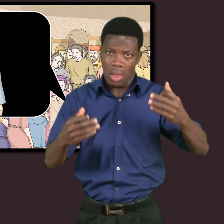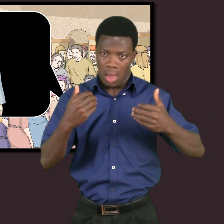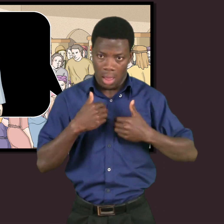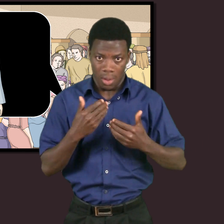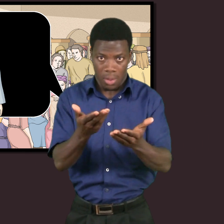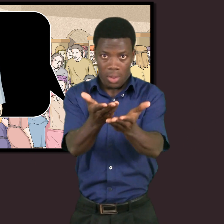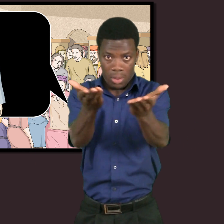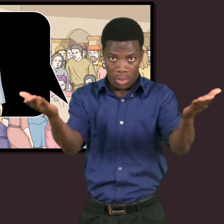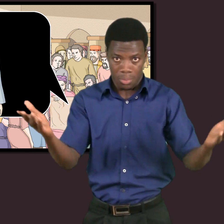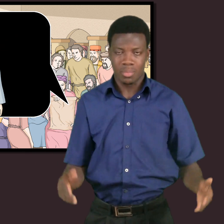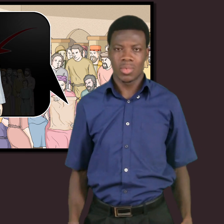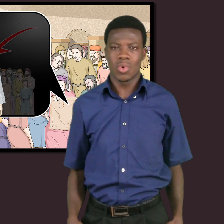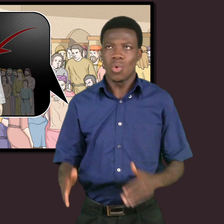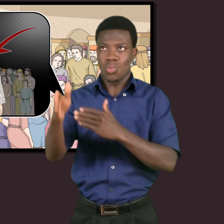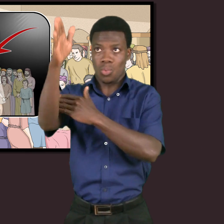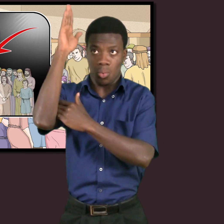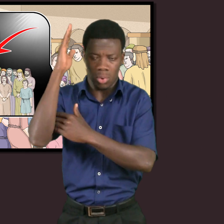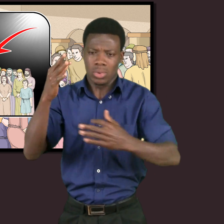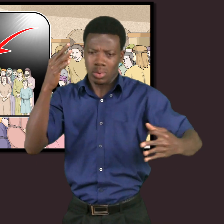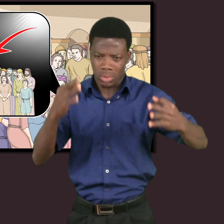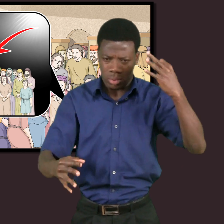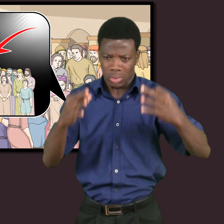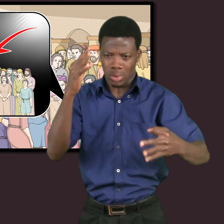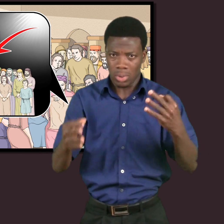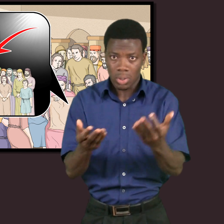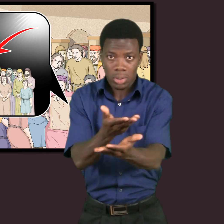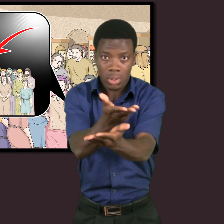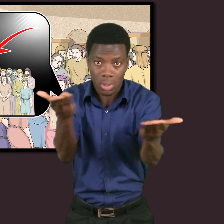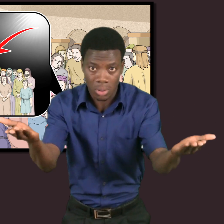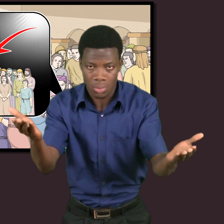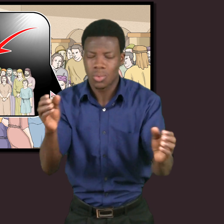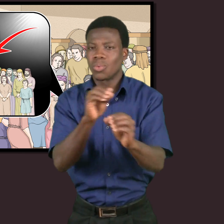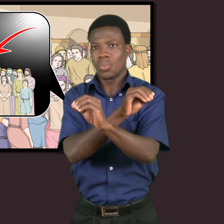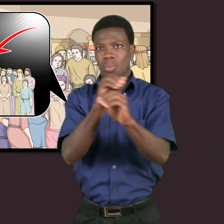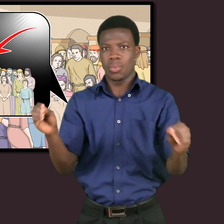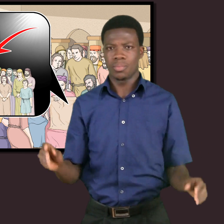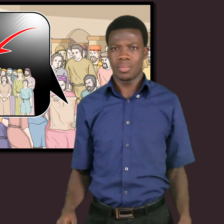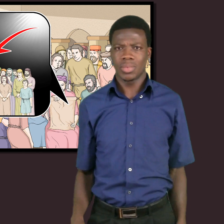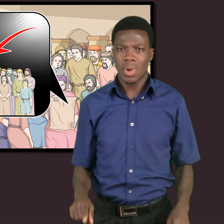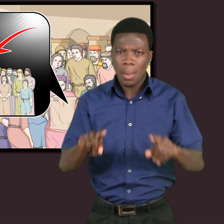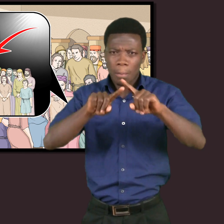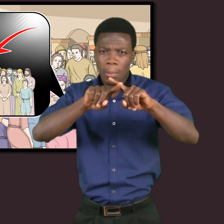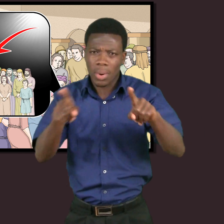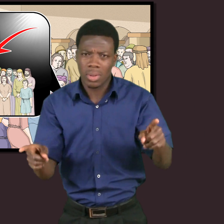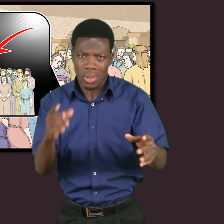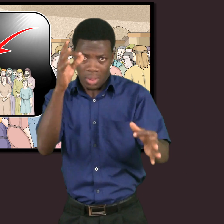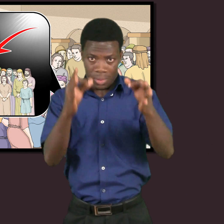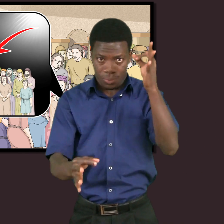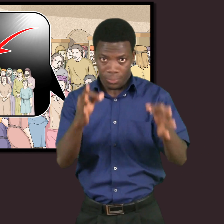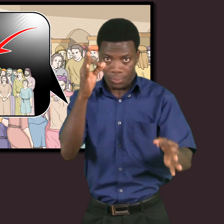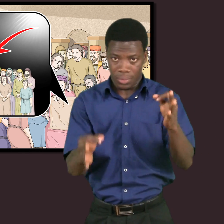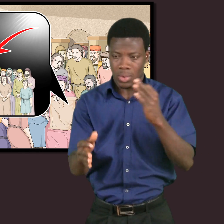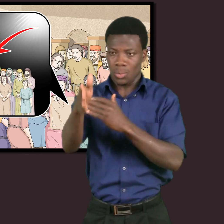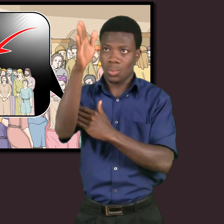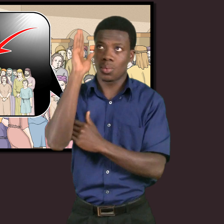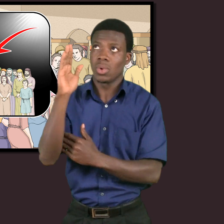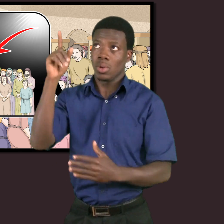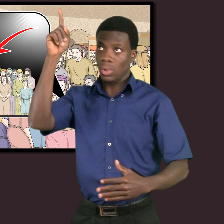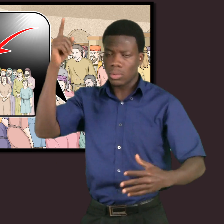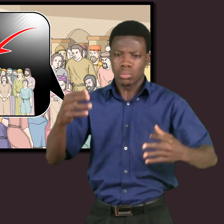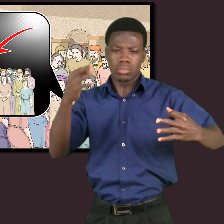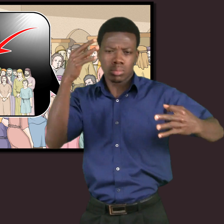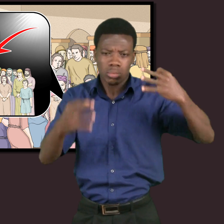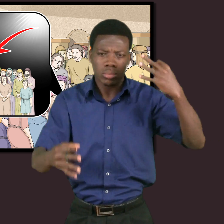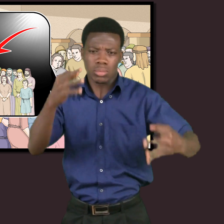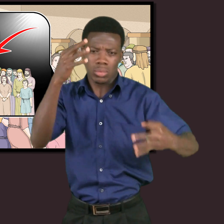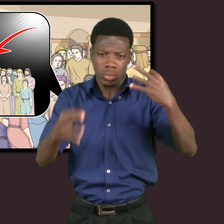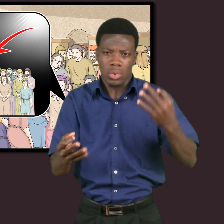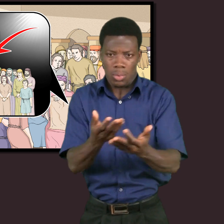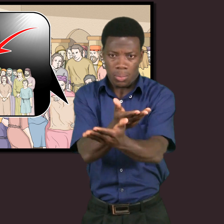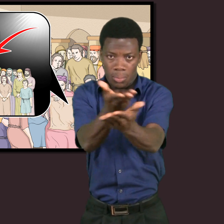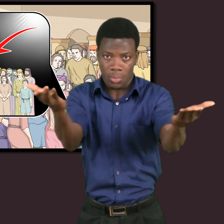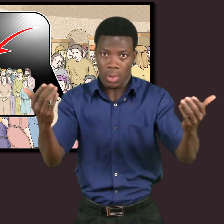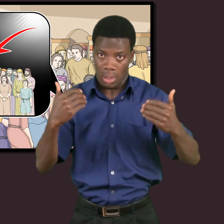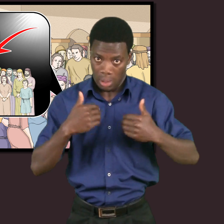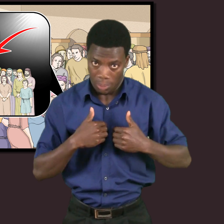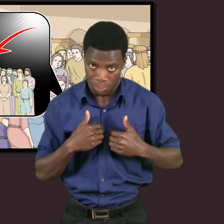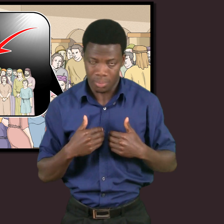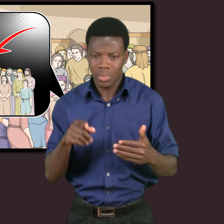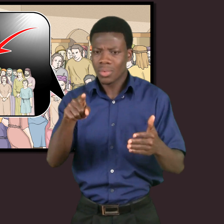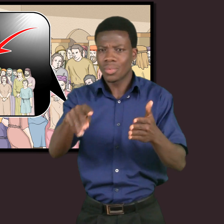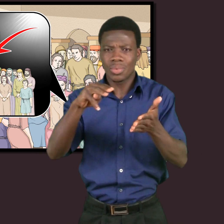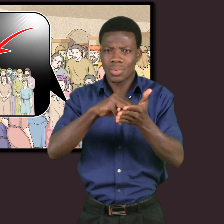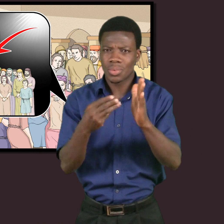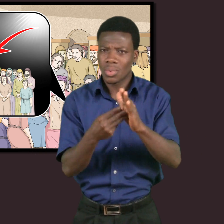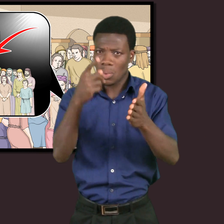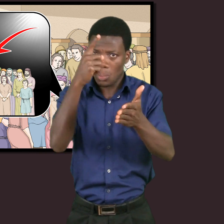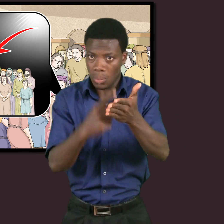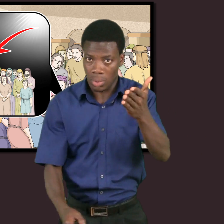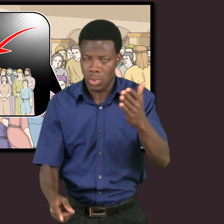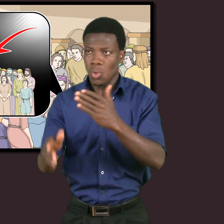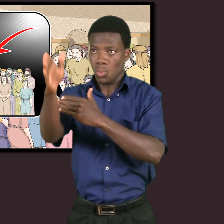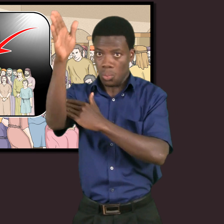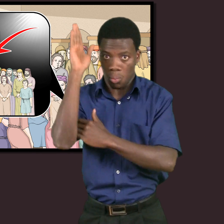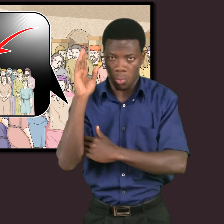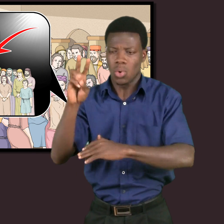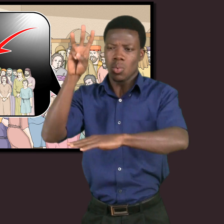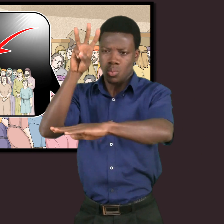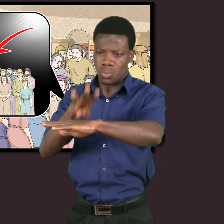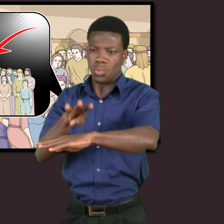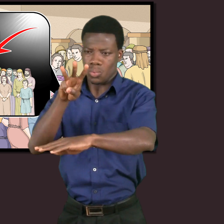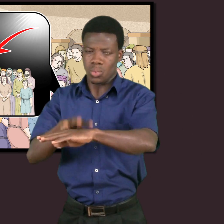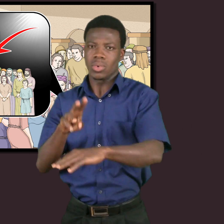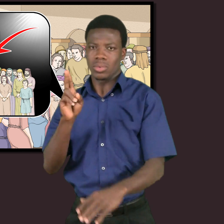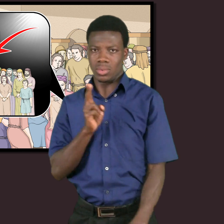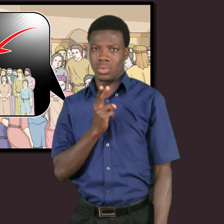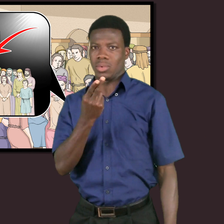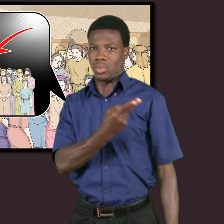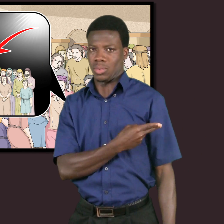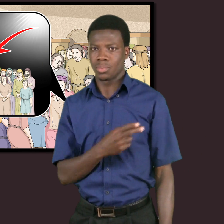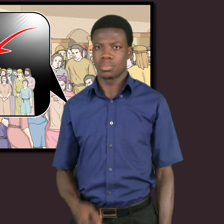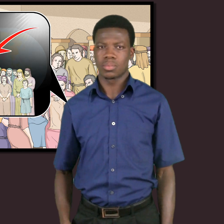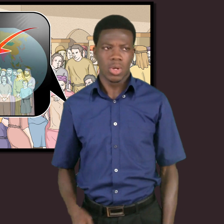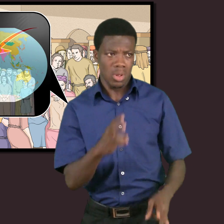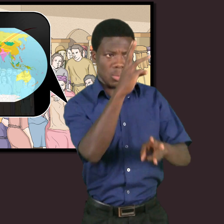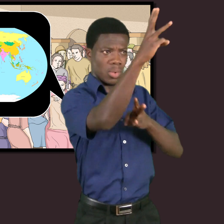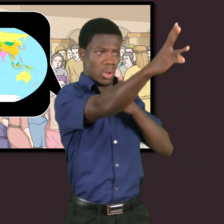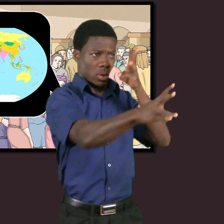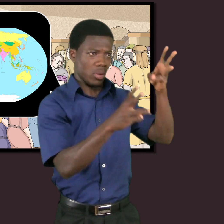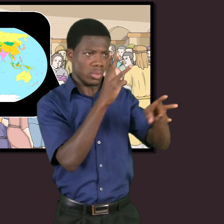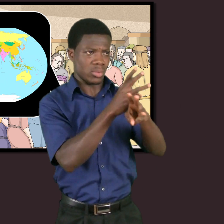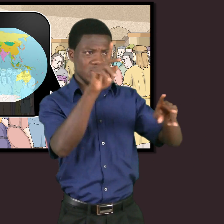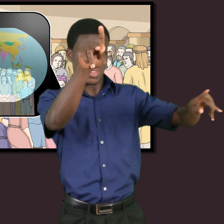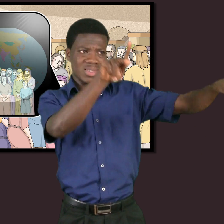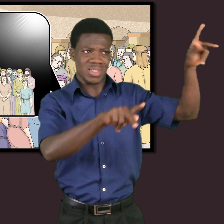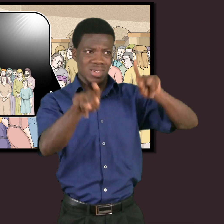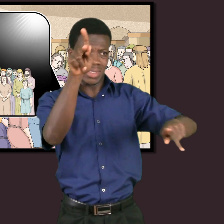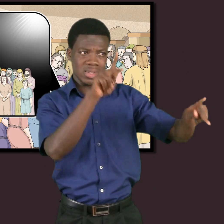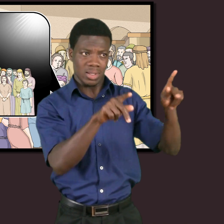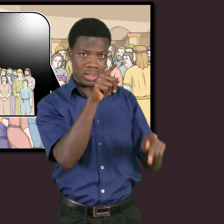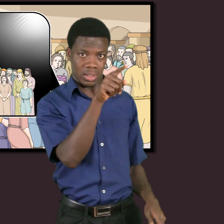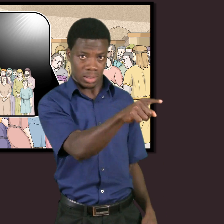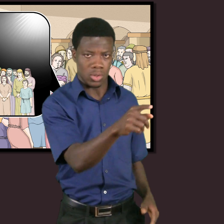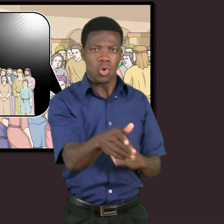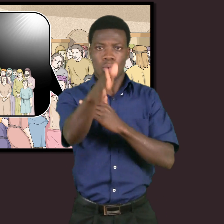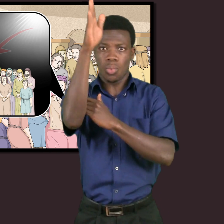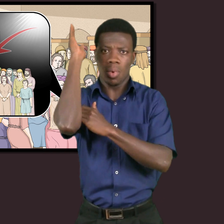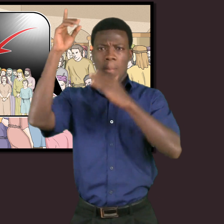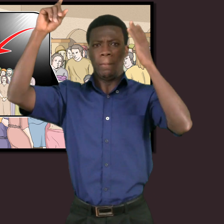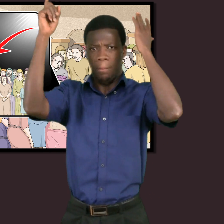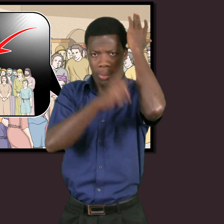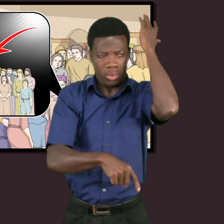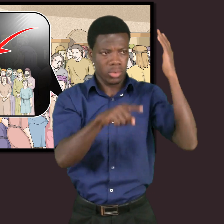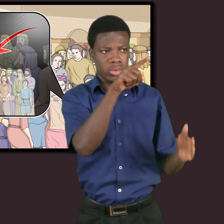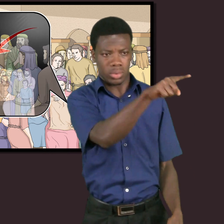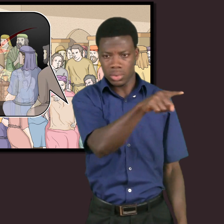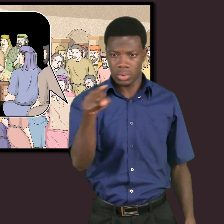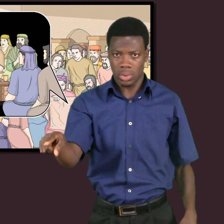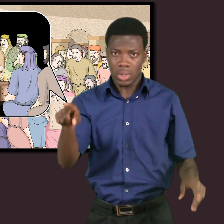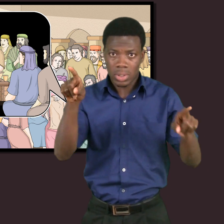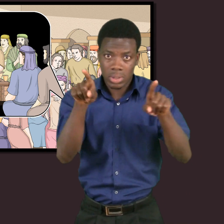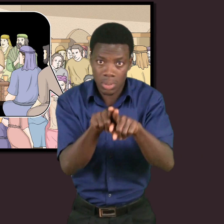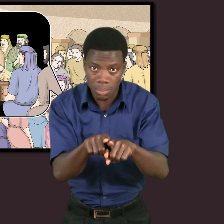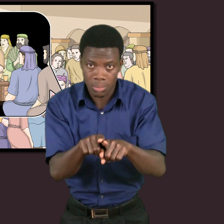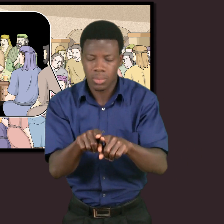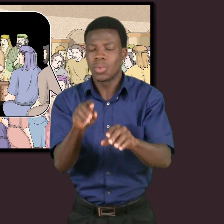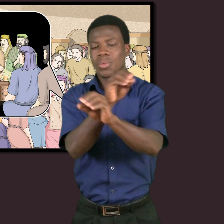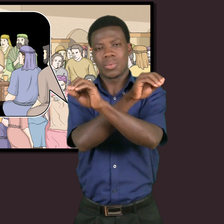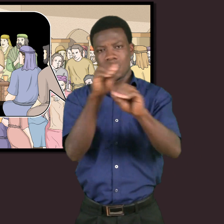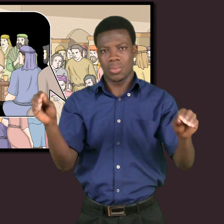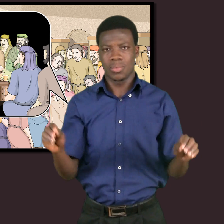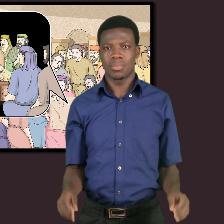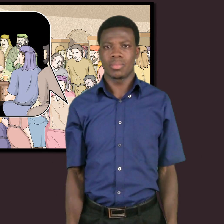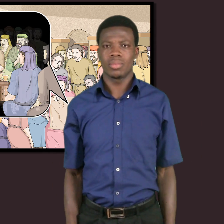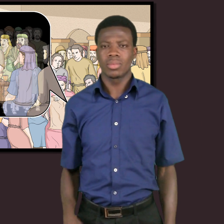But when we are judged by the Lord, we are being disciplined so that we will not be condemned with the world.